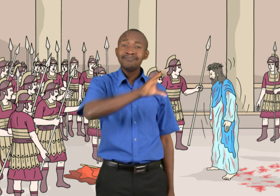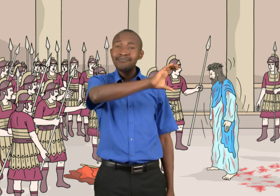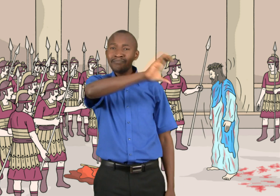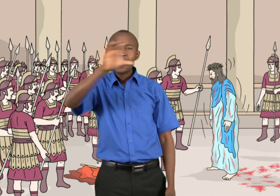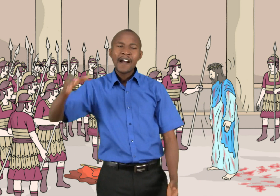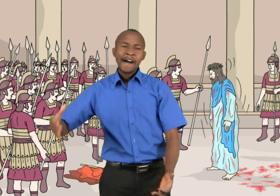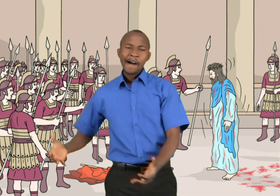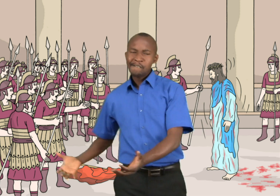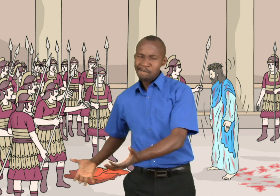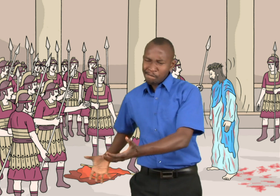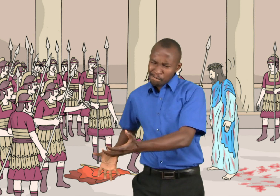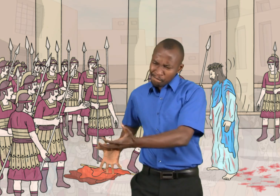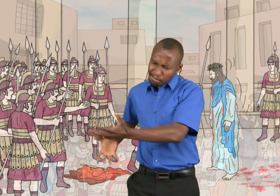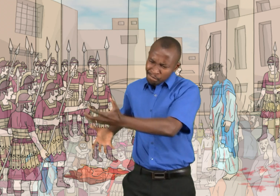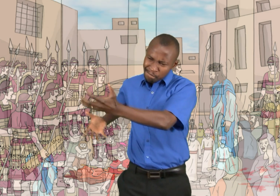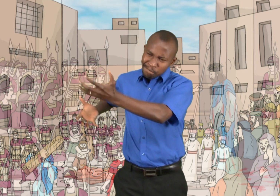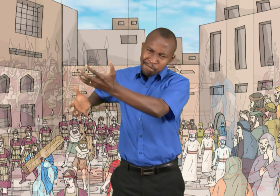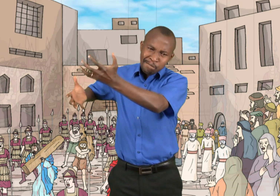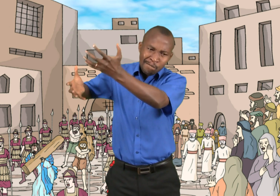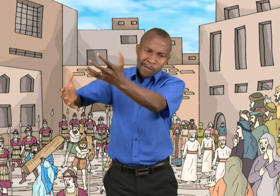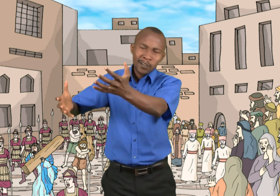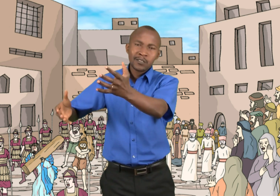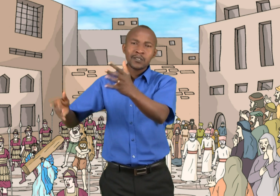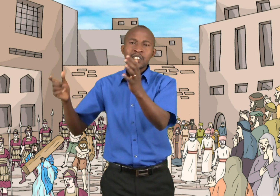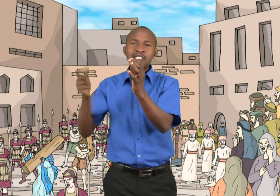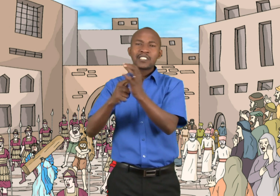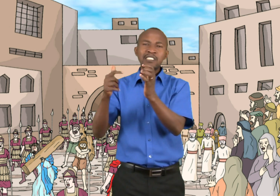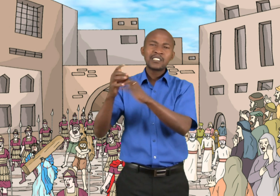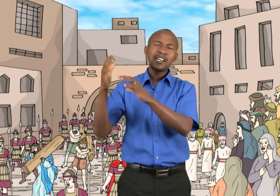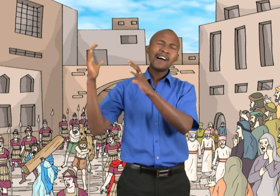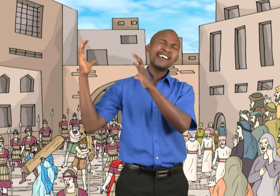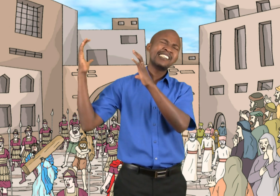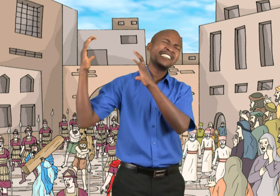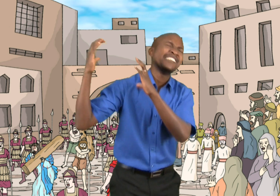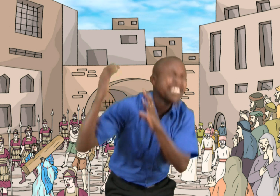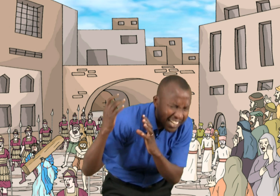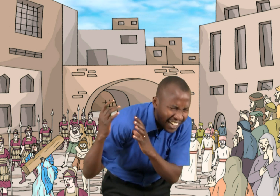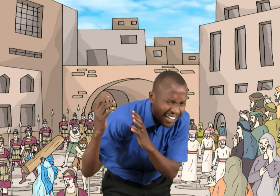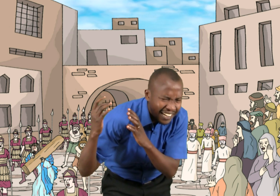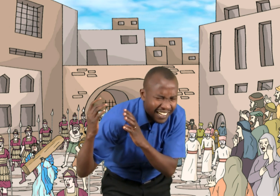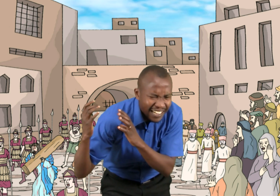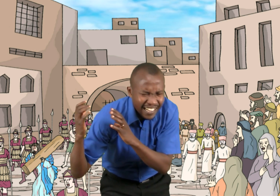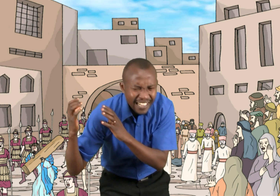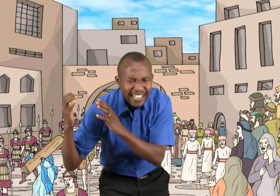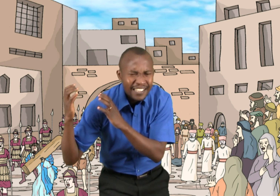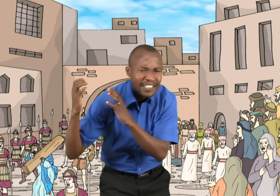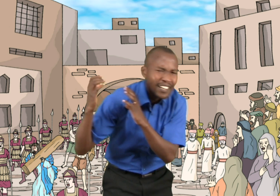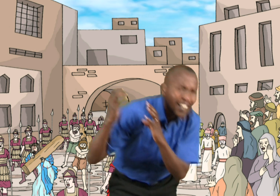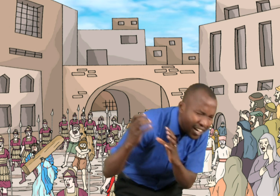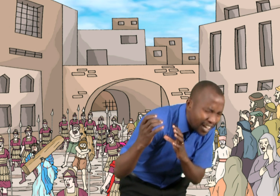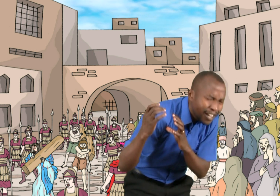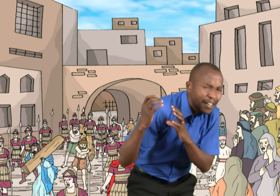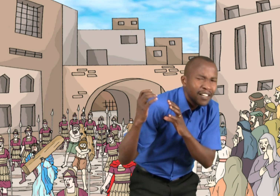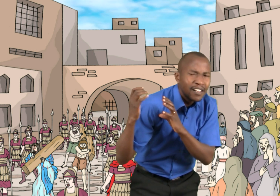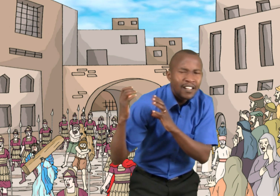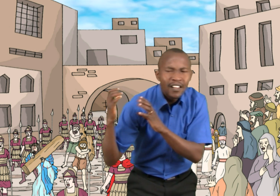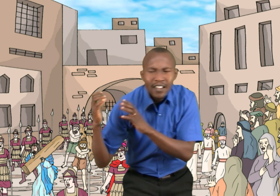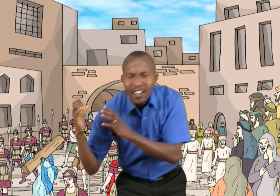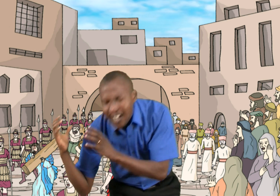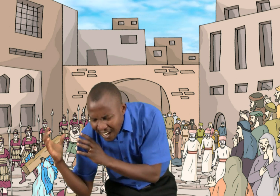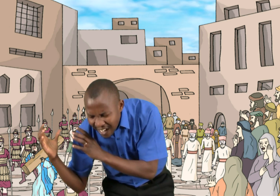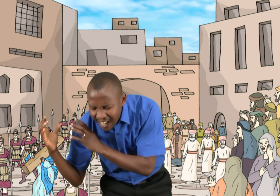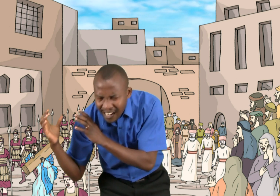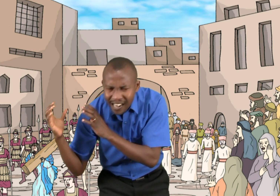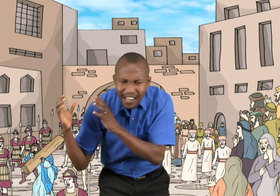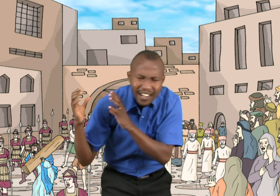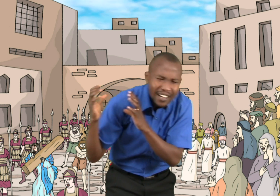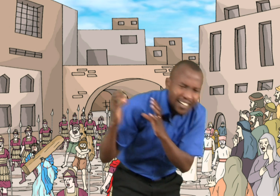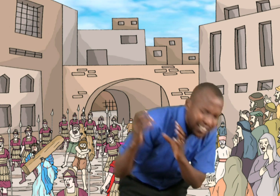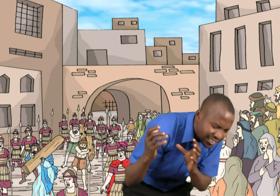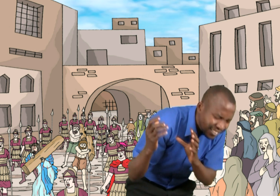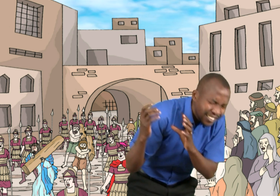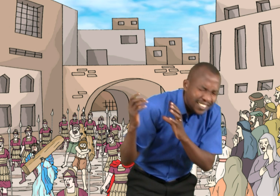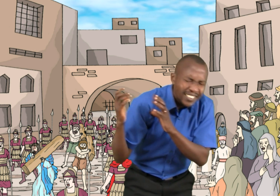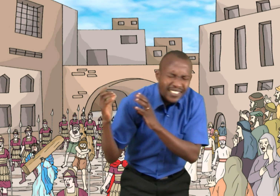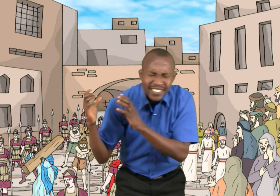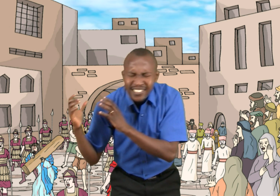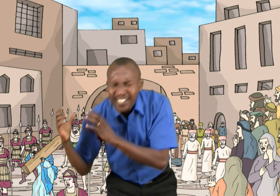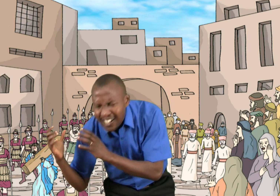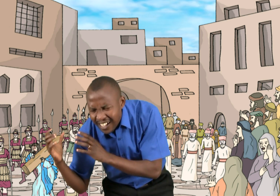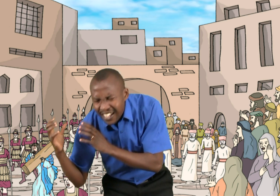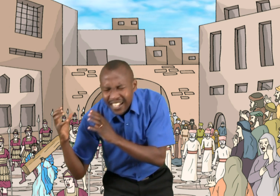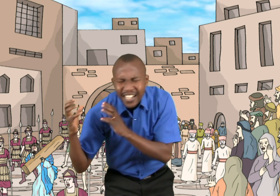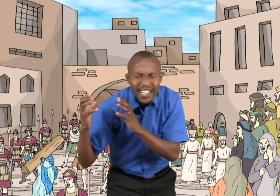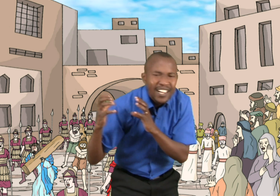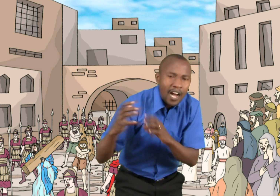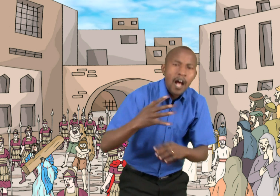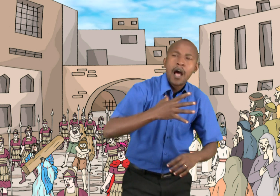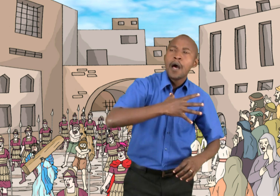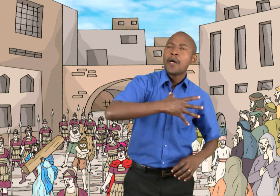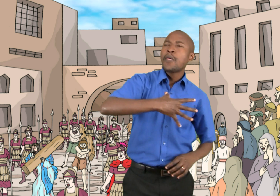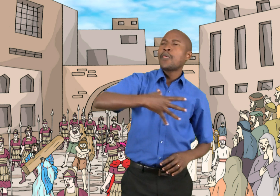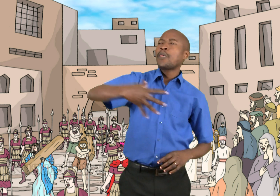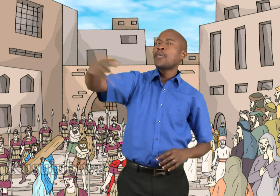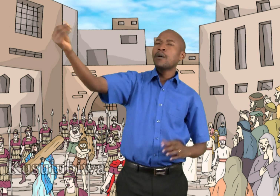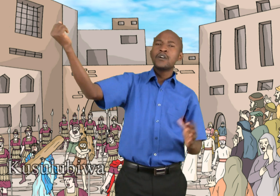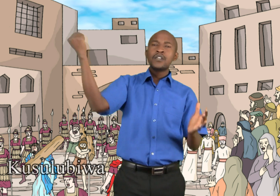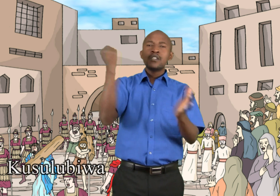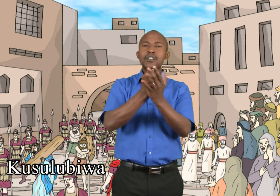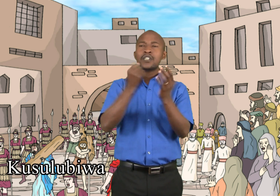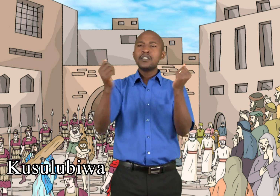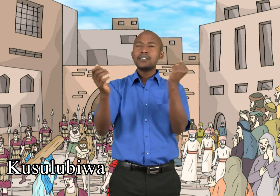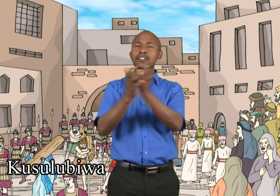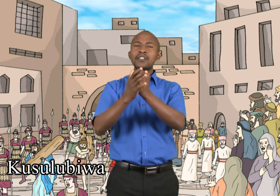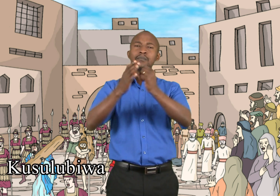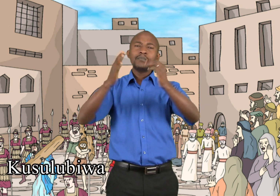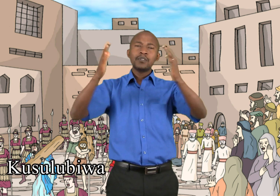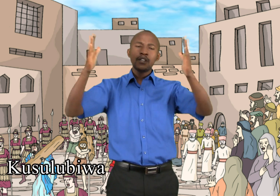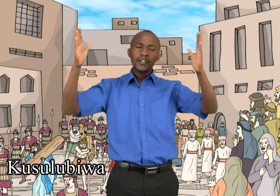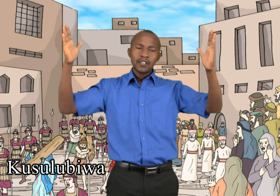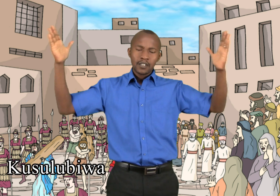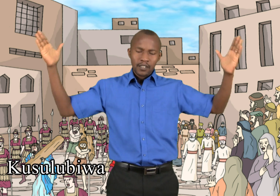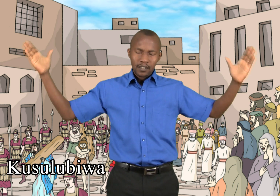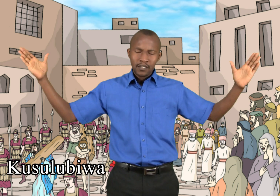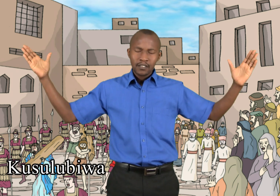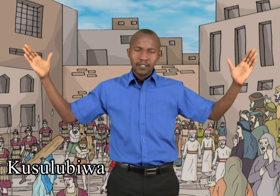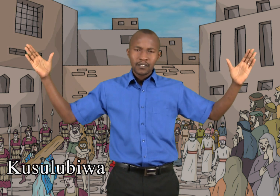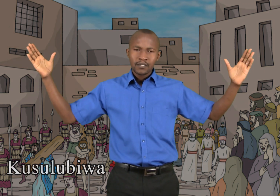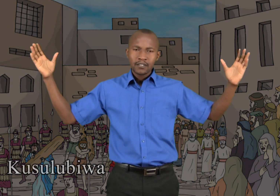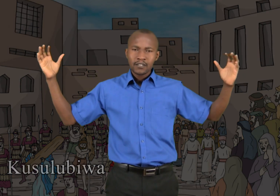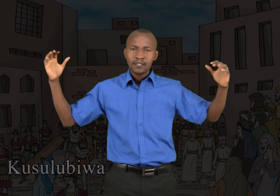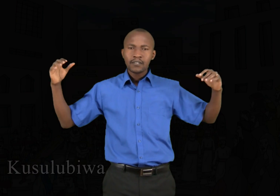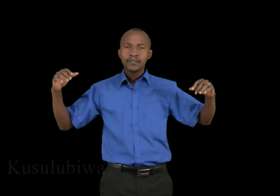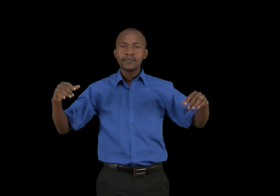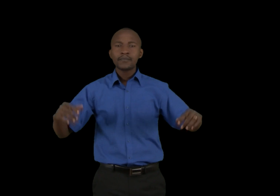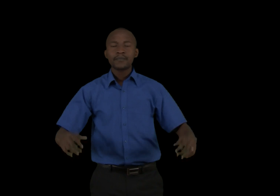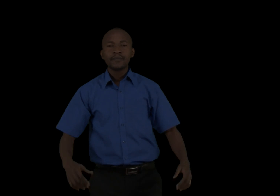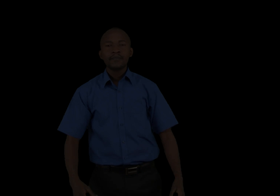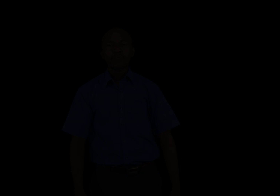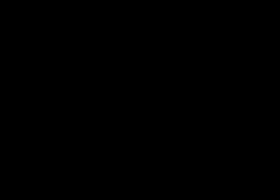Then they led Him away to crucify Him. Then the whole council rose and led Jesus away to Pilate. And they began to accuse Him, saying, “We found this man subverting our nation, forbidding payment of taxes to Caesar, and proclaiming Himself to be Christ, a King.” So Pilate asked Him, “Are You the King of the Jews?” “You have said so,” Jesus replied. Then Pilate said to the chief priests and the crowds, “I find no basis for a charge against this man.” But they kept insisting, “He stirs up the people all over Judea with His teaching. He began in Galilee and has come all the way here.” When Pilate heard this, he asked if the man was a Galilean. And learning that Jesus was under Herod’s jurisdiction, he sent Him to Herod, who himself was in Jerusalem at that time. When Herod saw Jesus, he was greatly pleased. He had wanted to see Him for a long time, because he had heard about Him and was hoping to see Him perform a miracle. Herod questioned Jesus at great length, but He gave no answer. Meanwhile, the chief priests and scribes stood there, vehemently accusing Him. And even Herod and his soldiers ridiculed and mocked Him. Dressing Him in a fine robe, they sent Him back to Pilate. That day Herod and Pilate became friends; before this time they had been enemies. Then Pilate called together the chief priests, the rulers, and the people, and said to them, “You brought me this man as one who was inciting the people to rebellion. I have examined Him here in your presence and found Him not guilty of your charges against Him. Neither has Herod, for he sent Him back to us. As you can see, He has done nothing deserving of death. Therefore I will punish Him and release Him.”